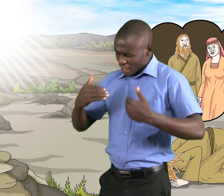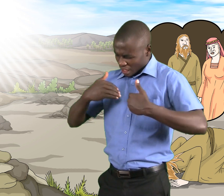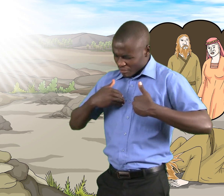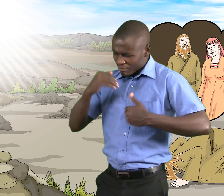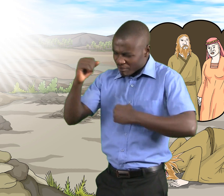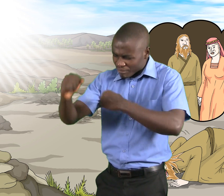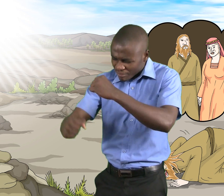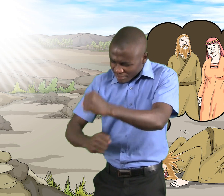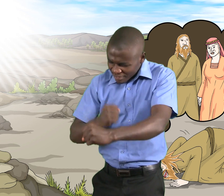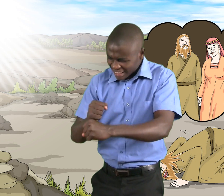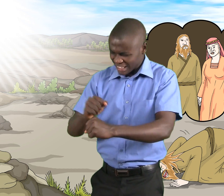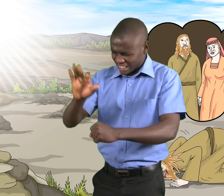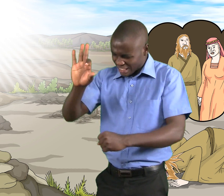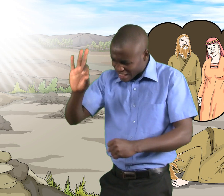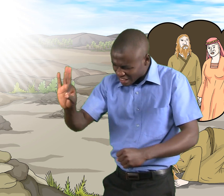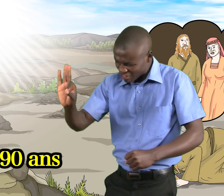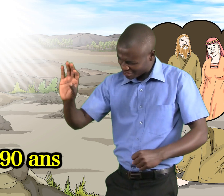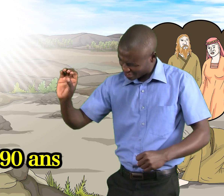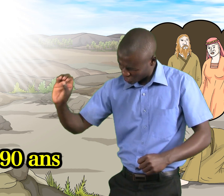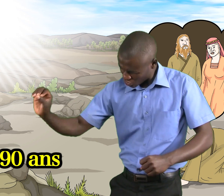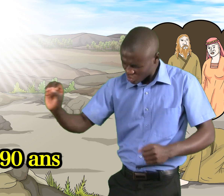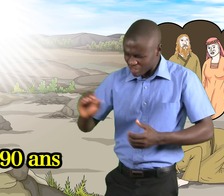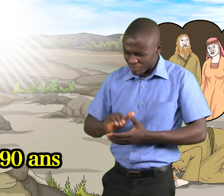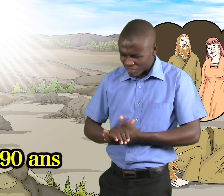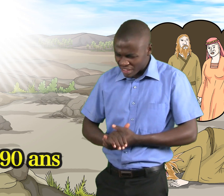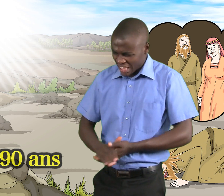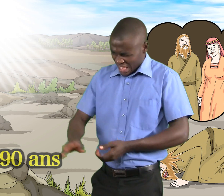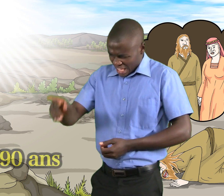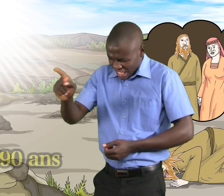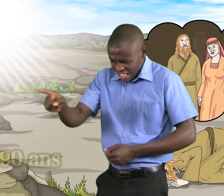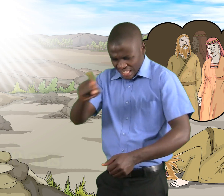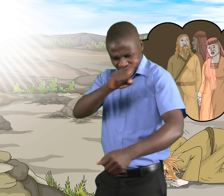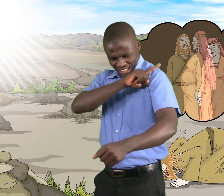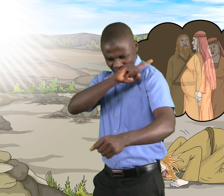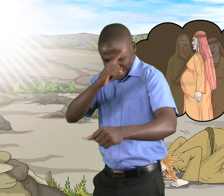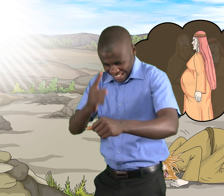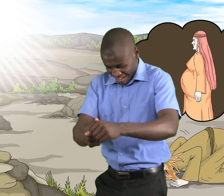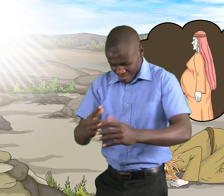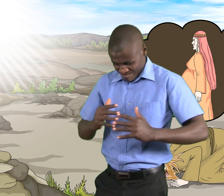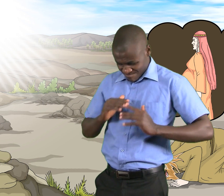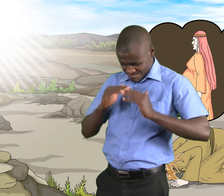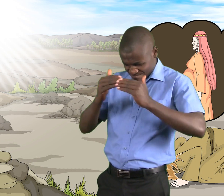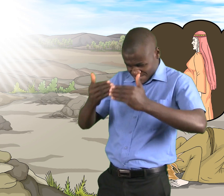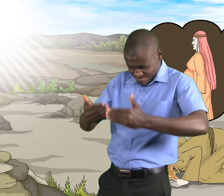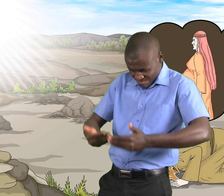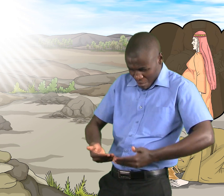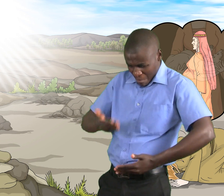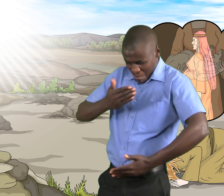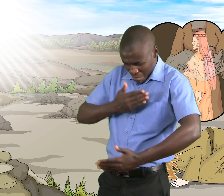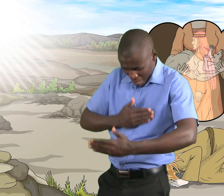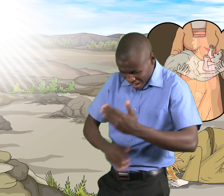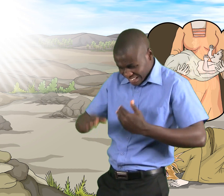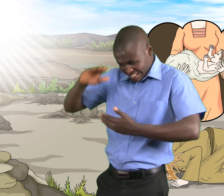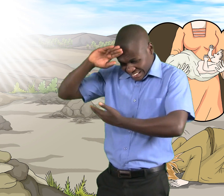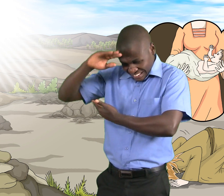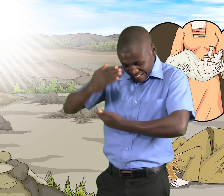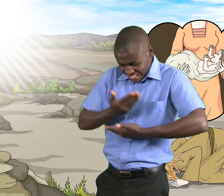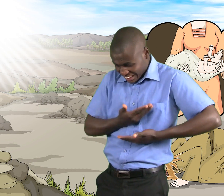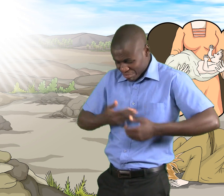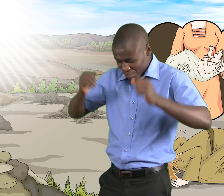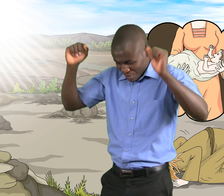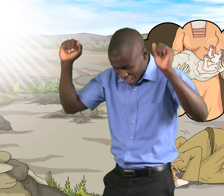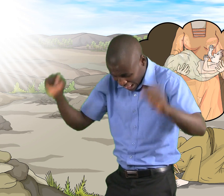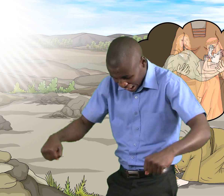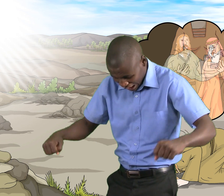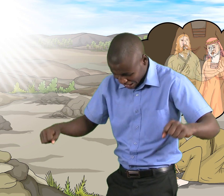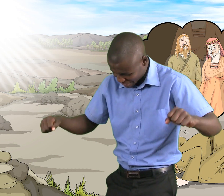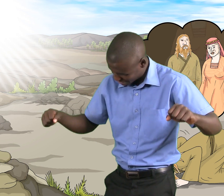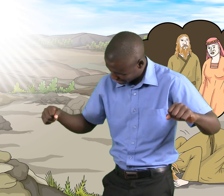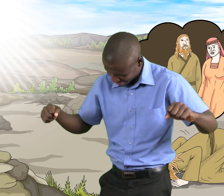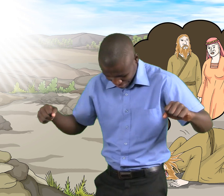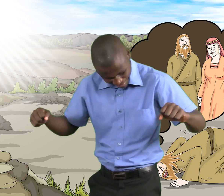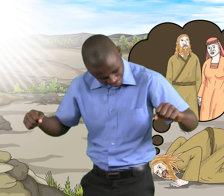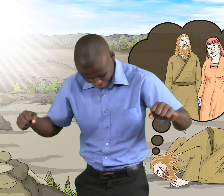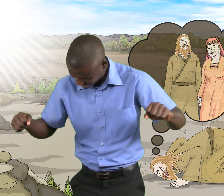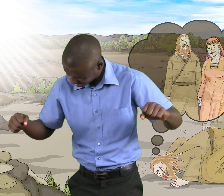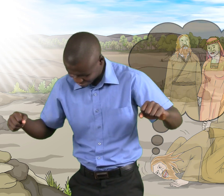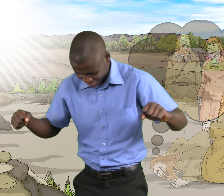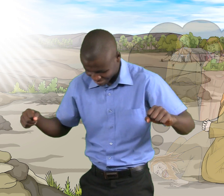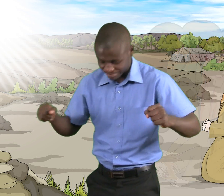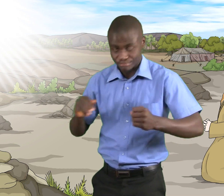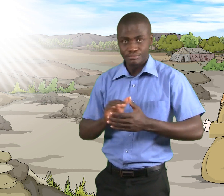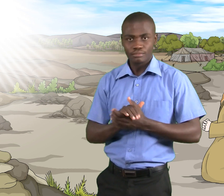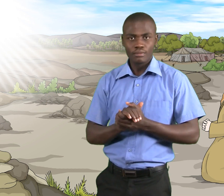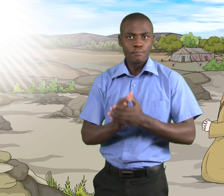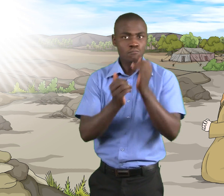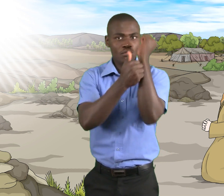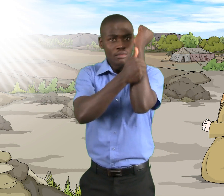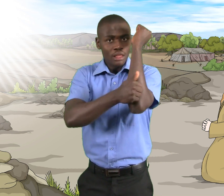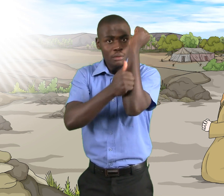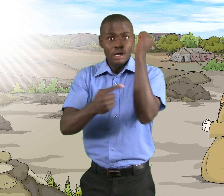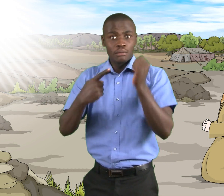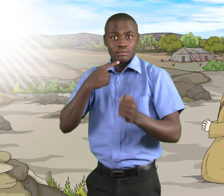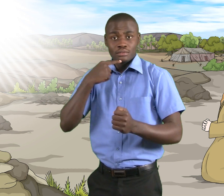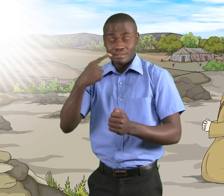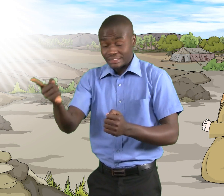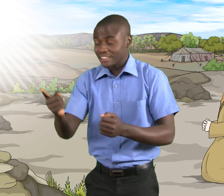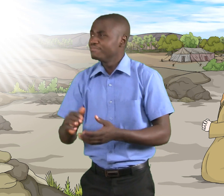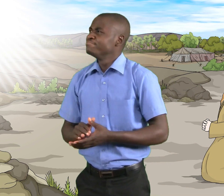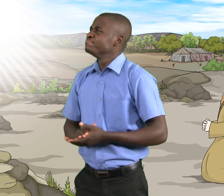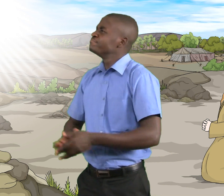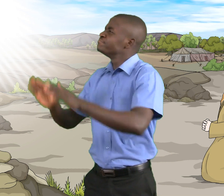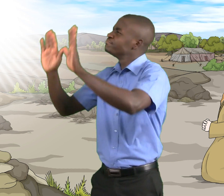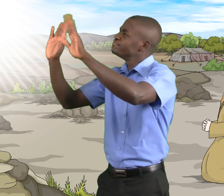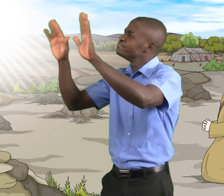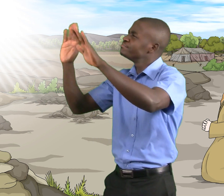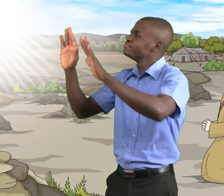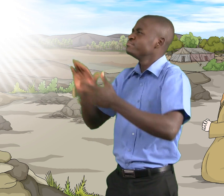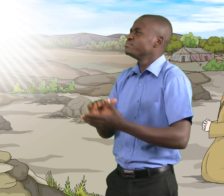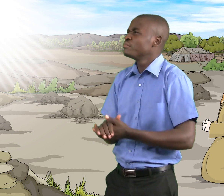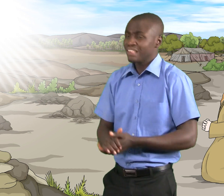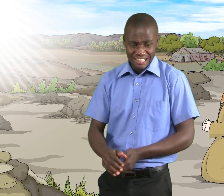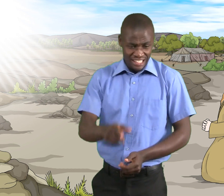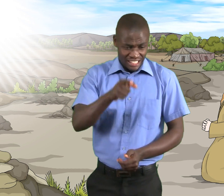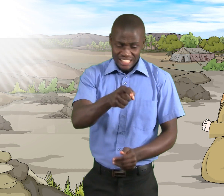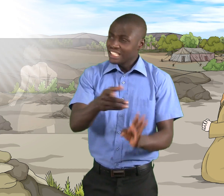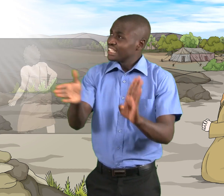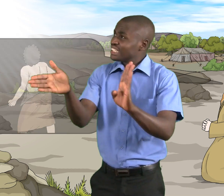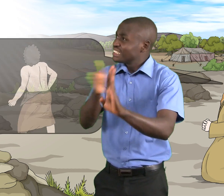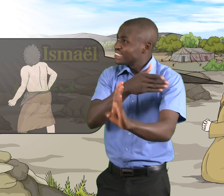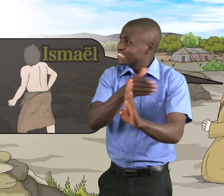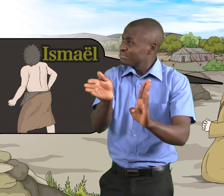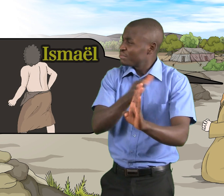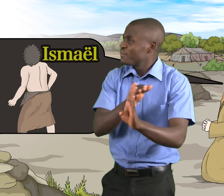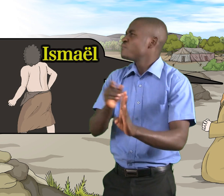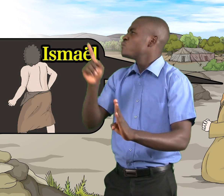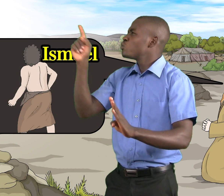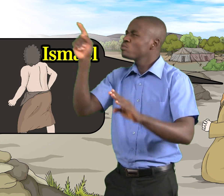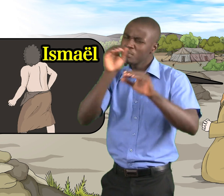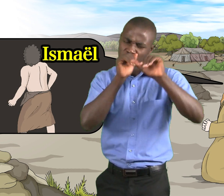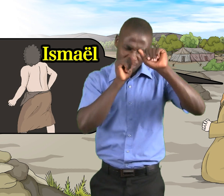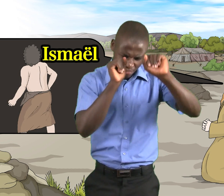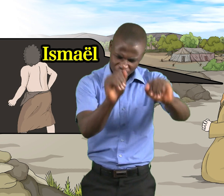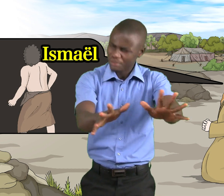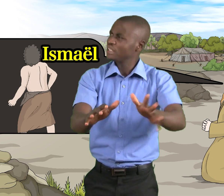Can Sarah give birth at the age of ninety?”